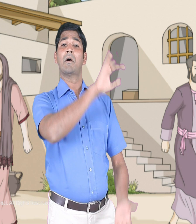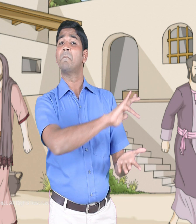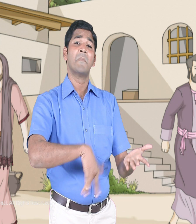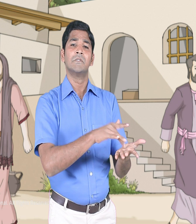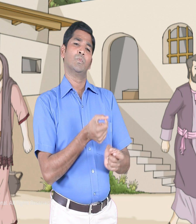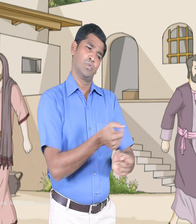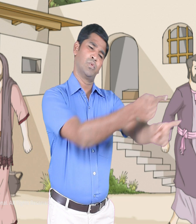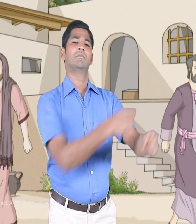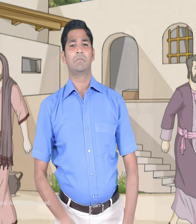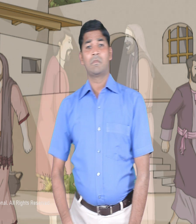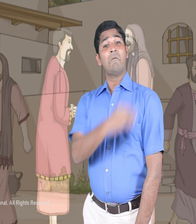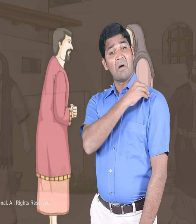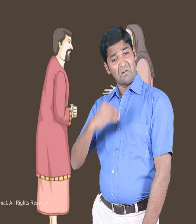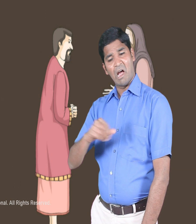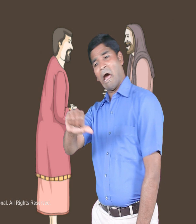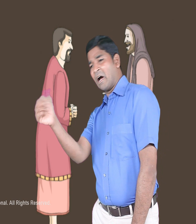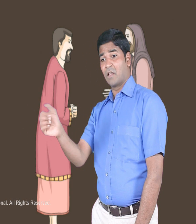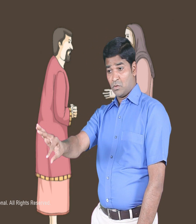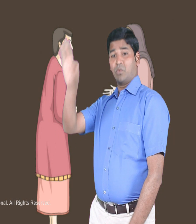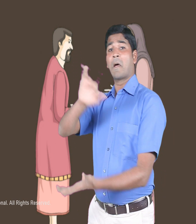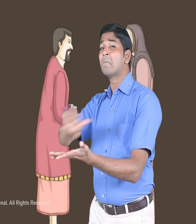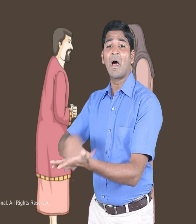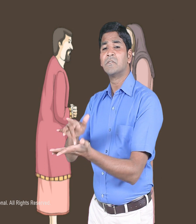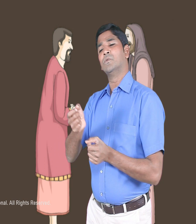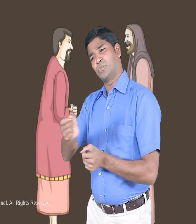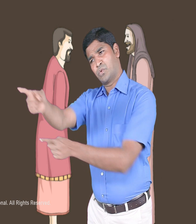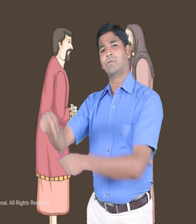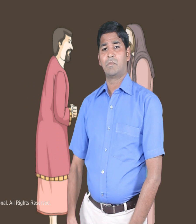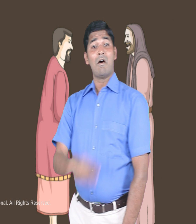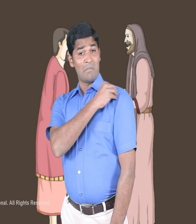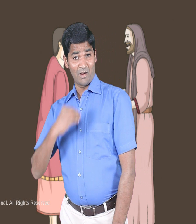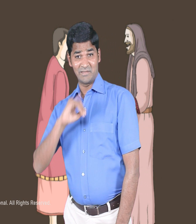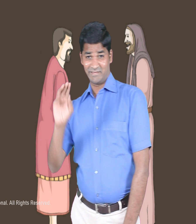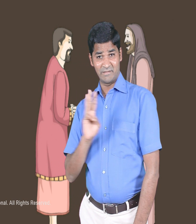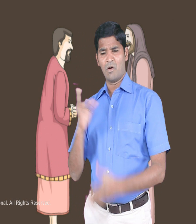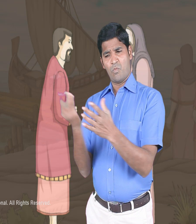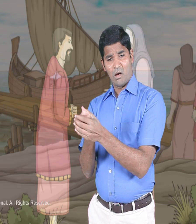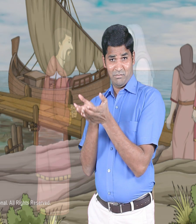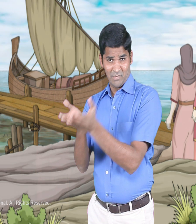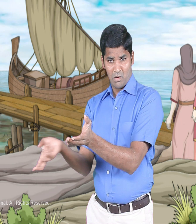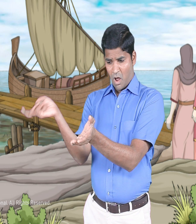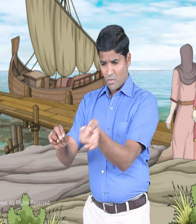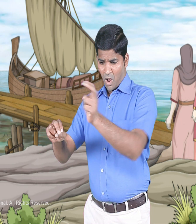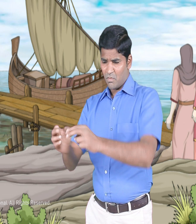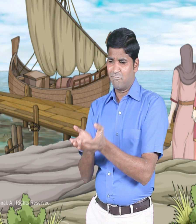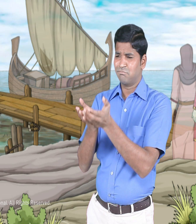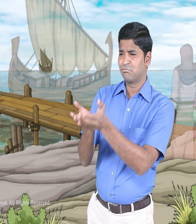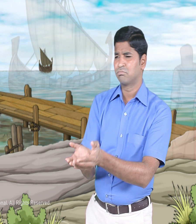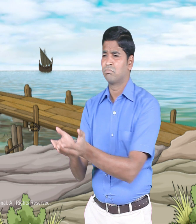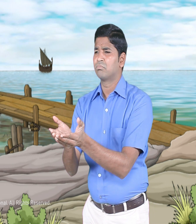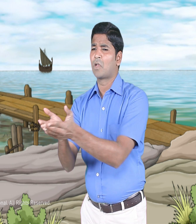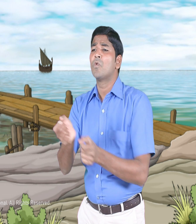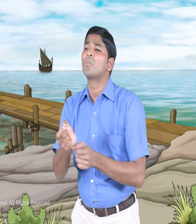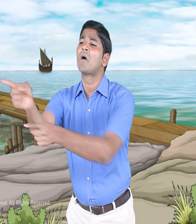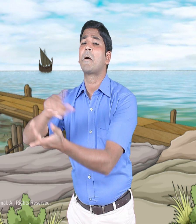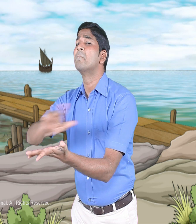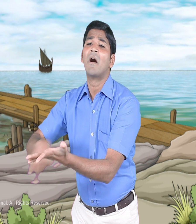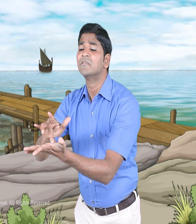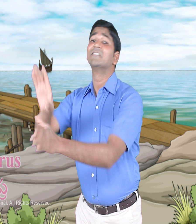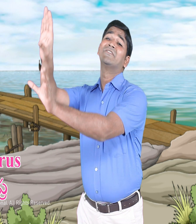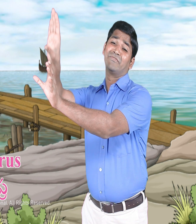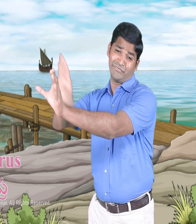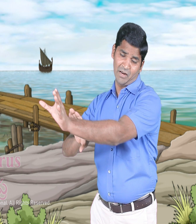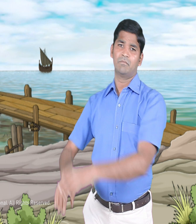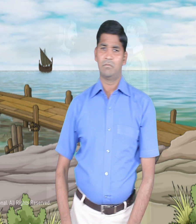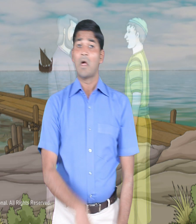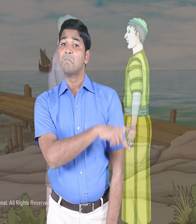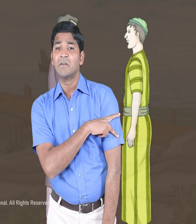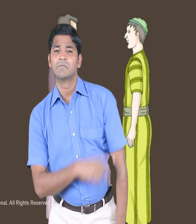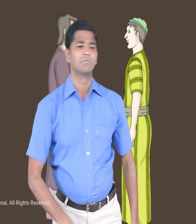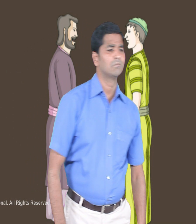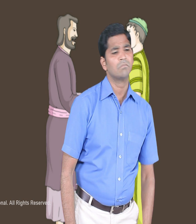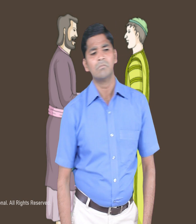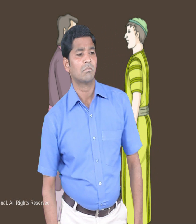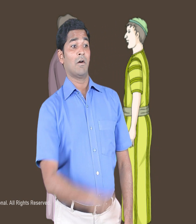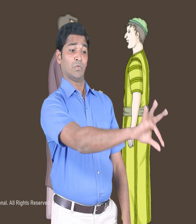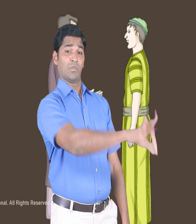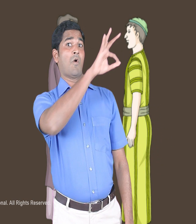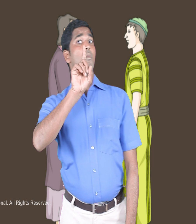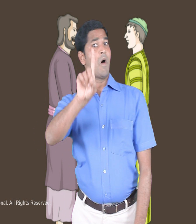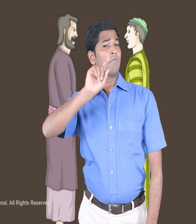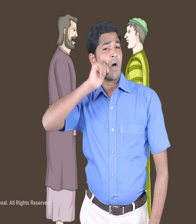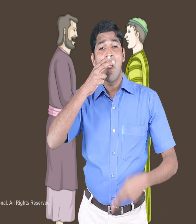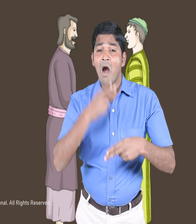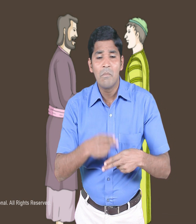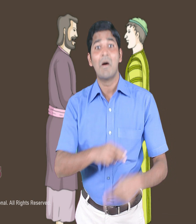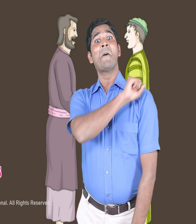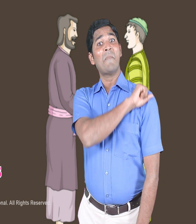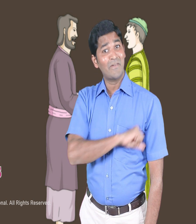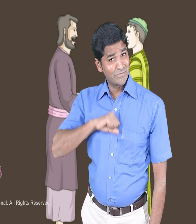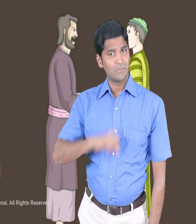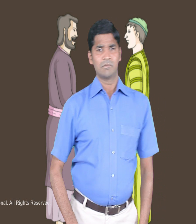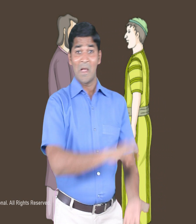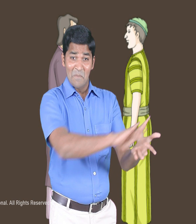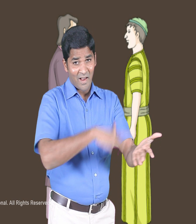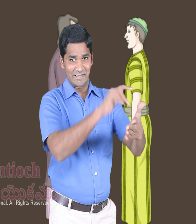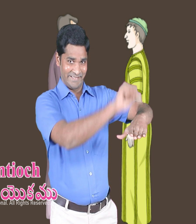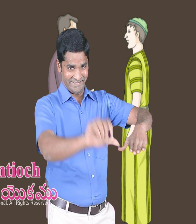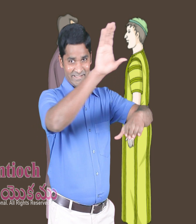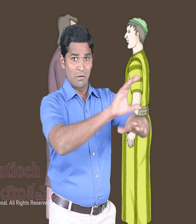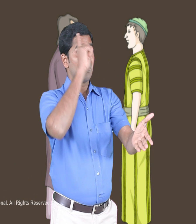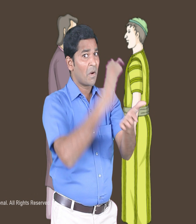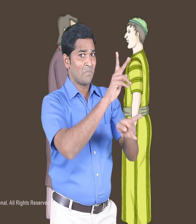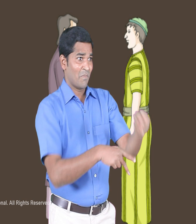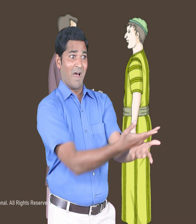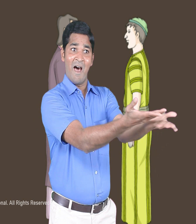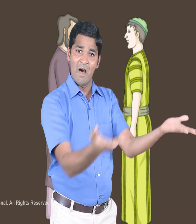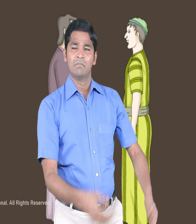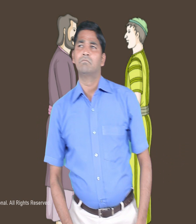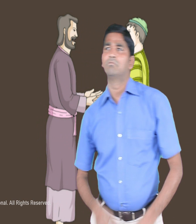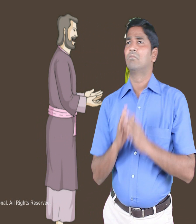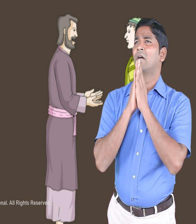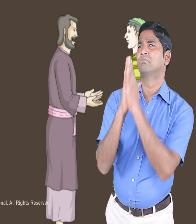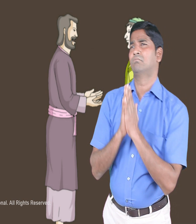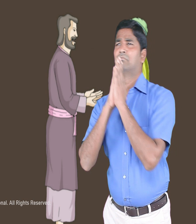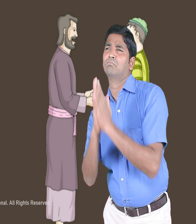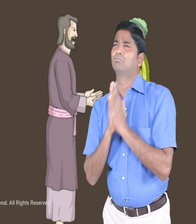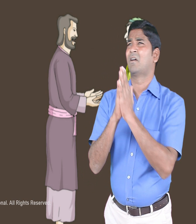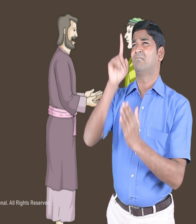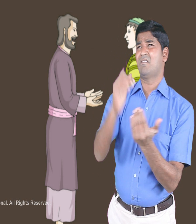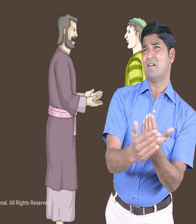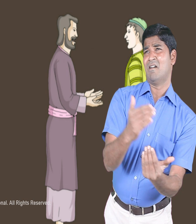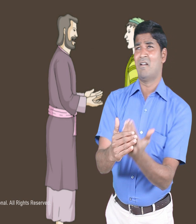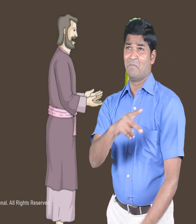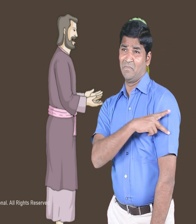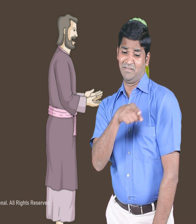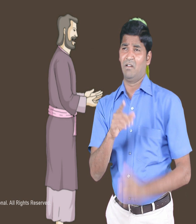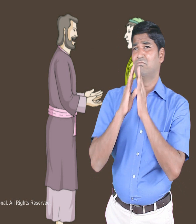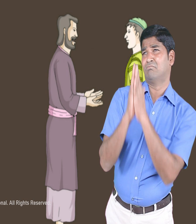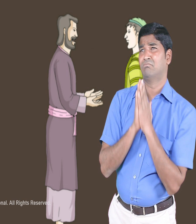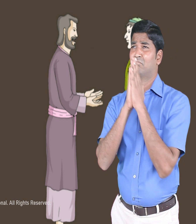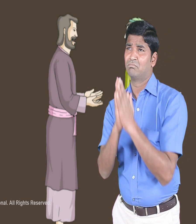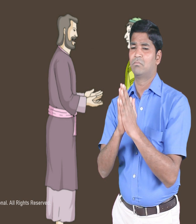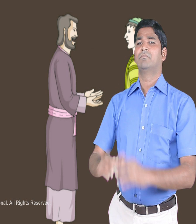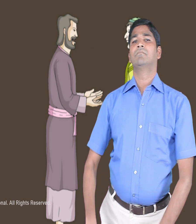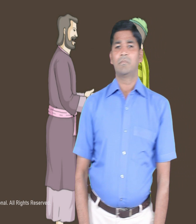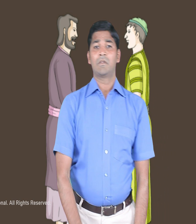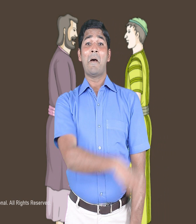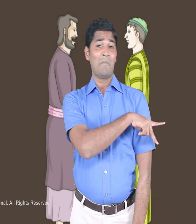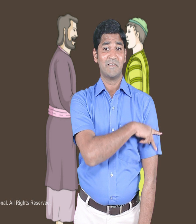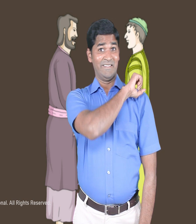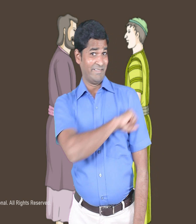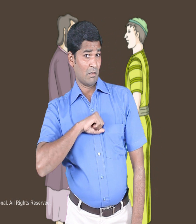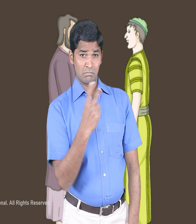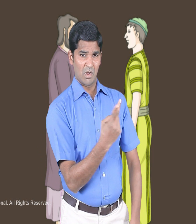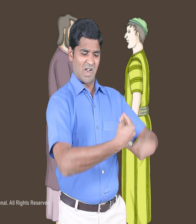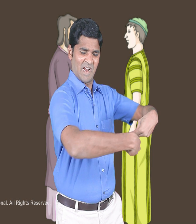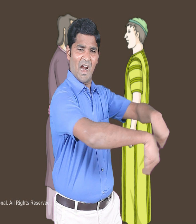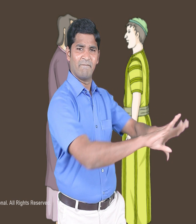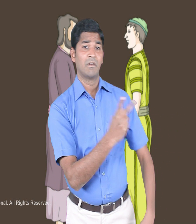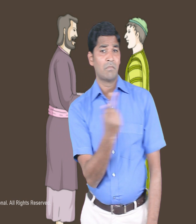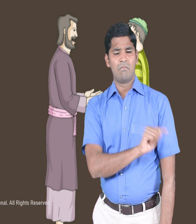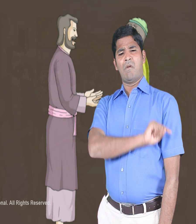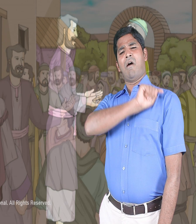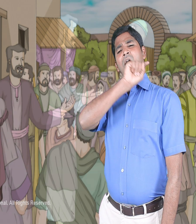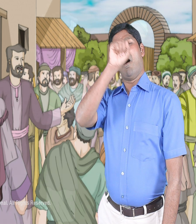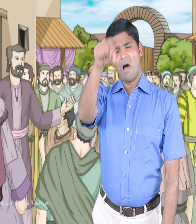Barnabas took Mark and sailed for Cyprus, but Paul chose Silas and left, commended by the brothers to the grace of the Lord.